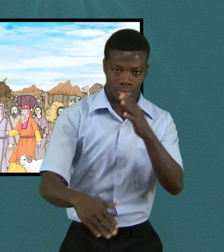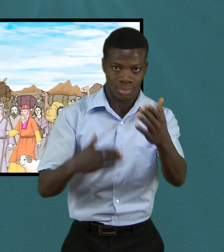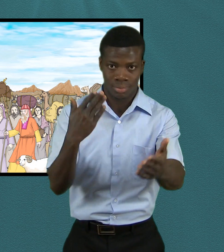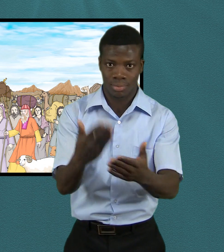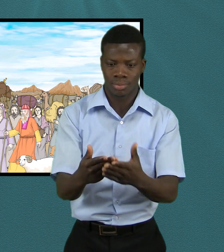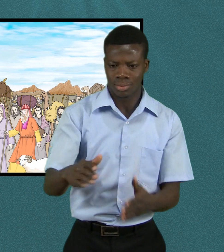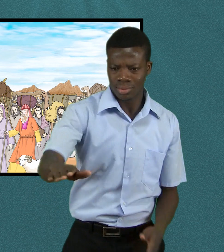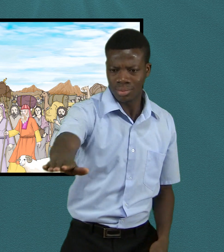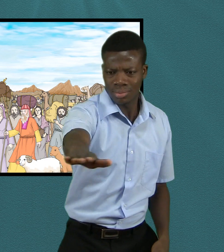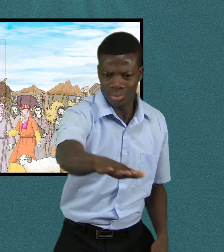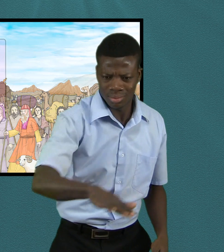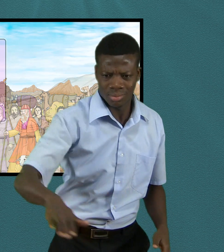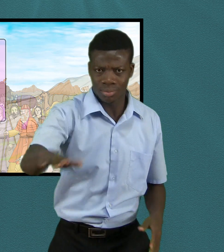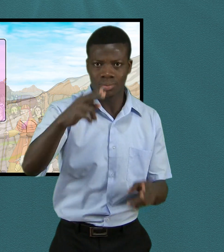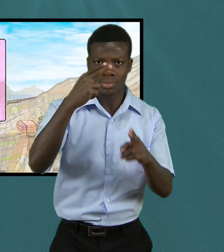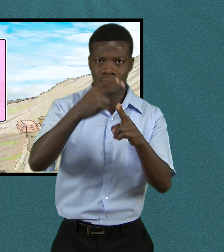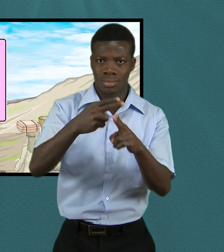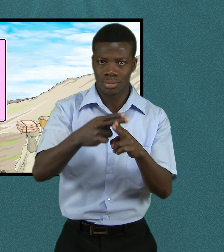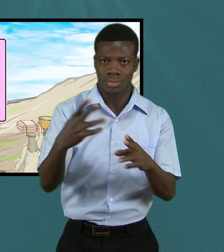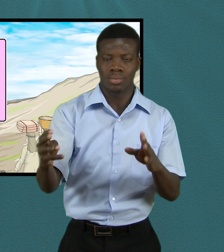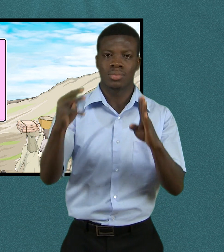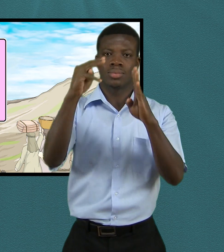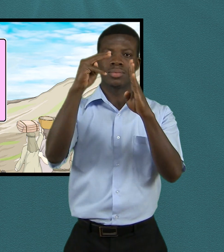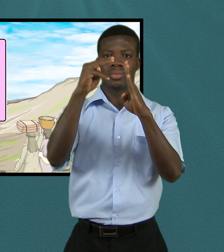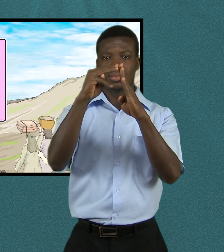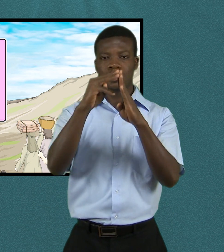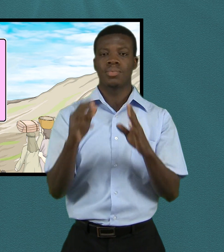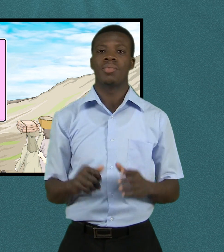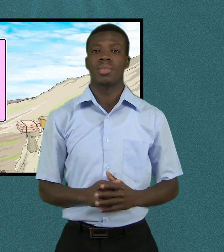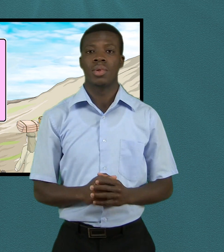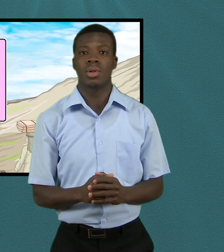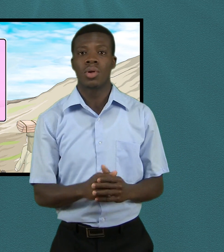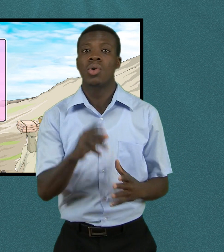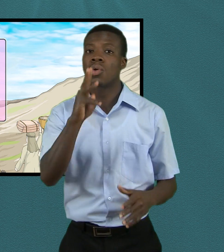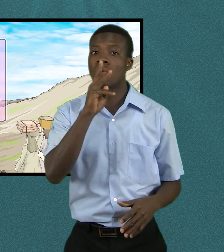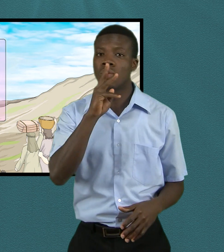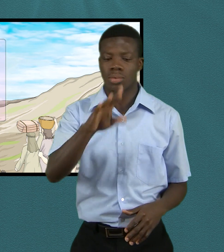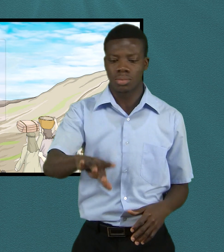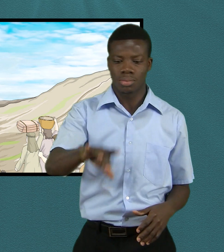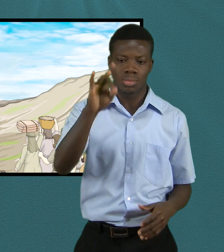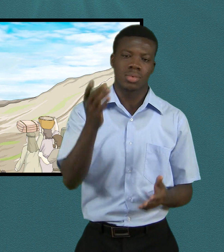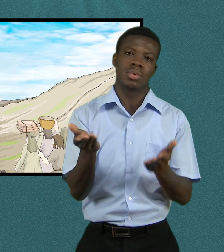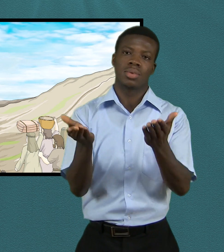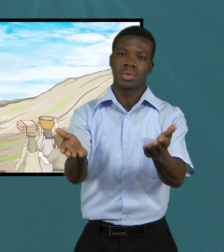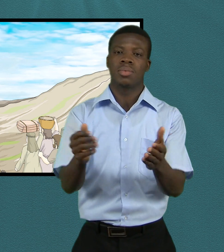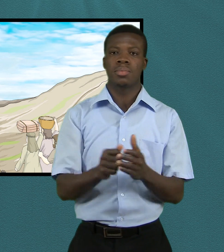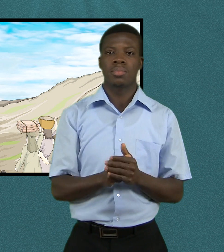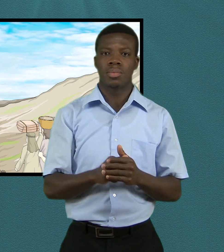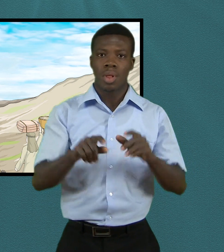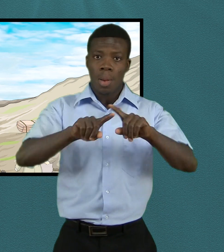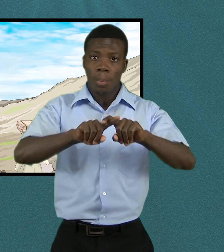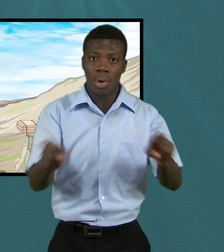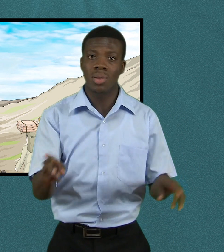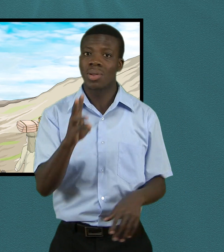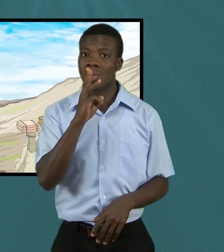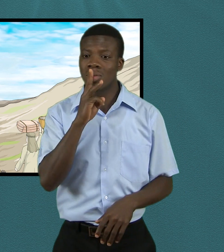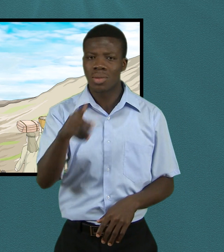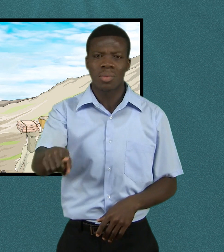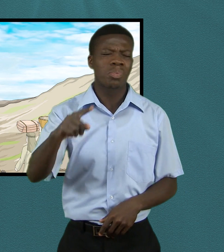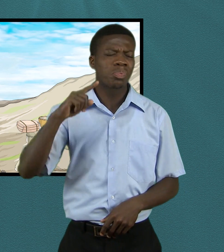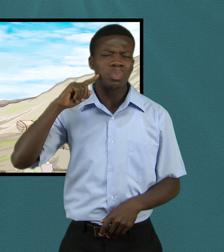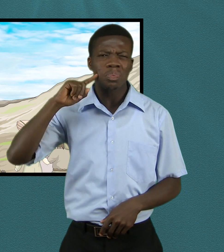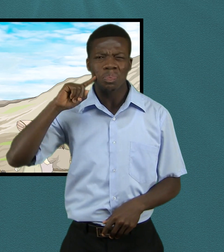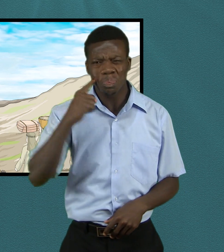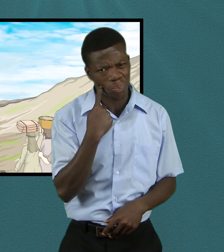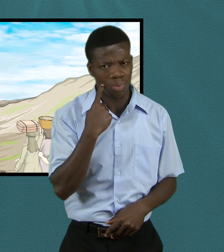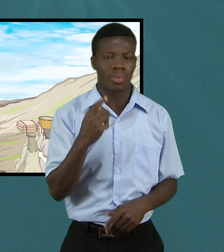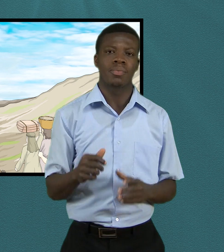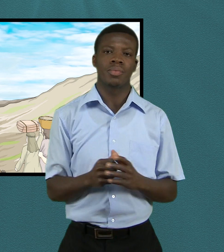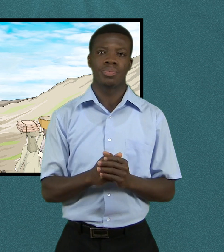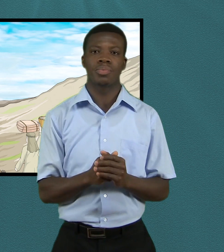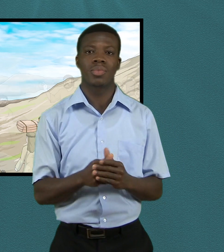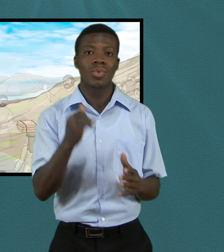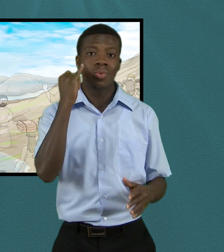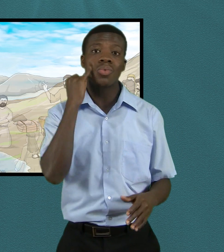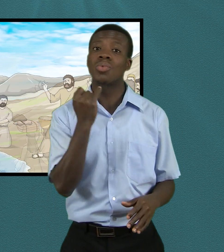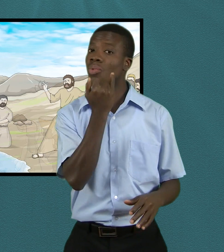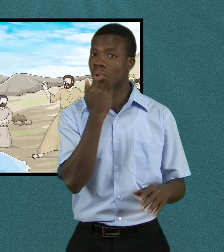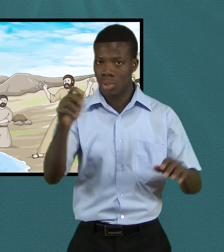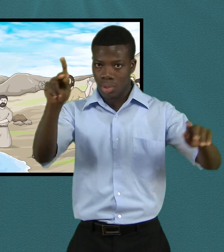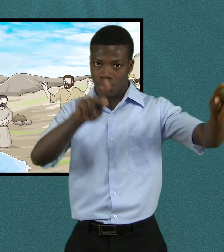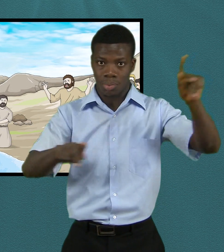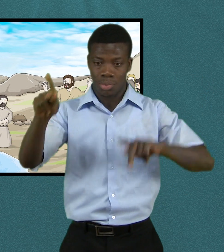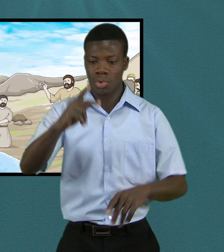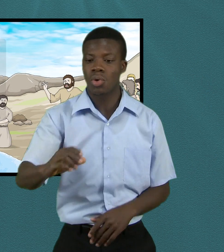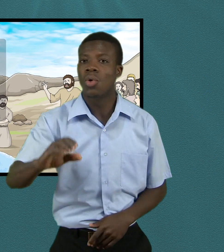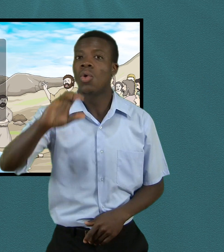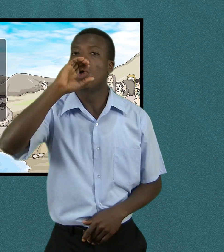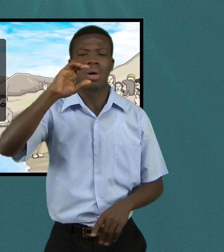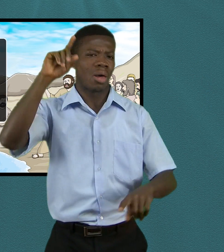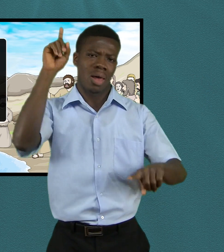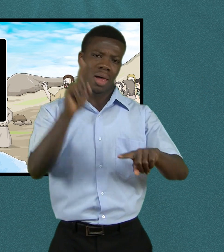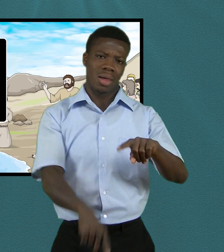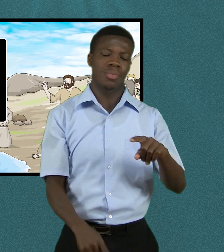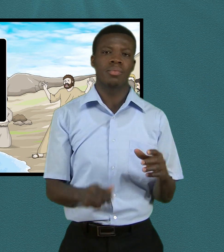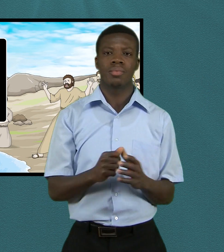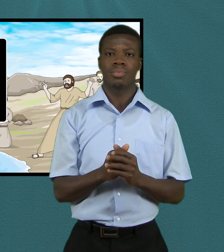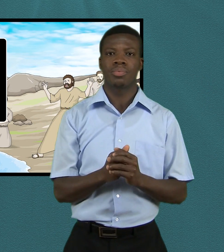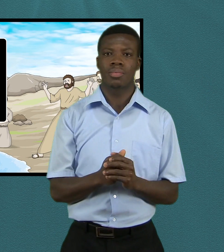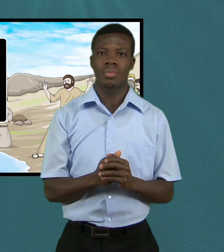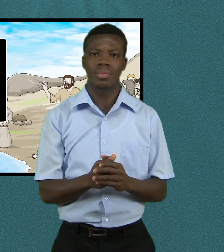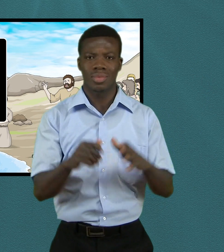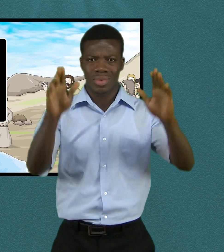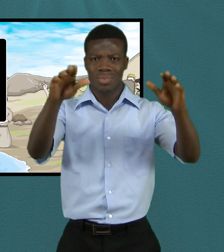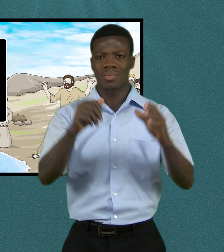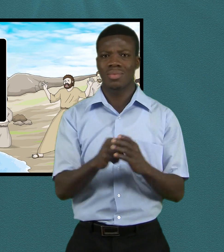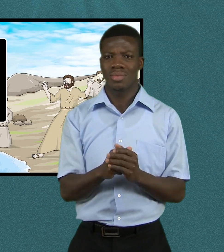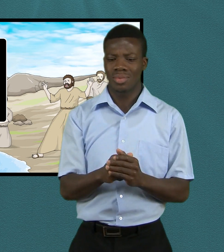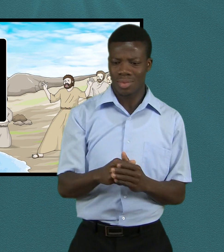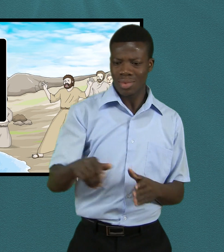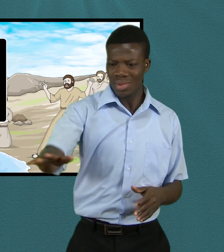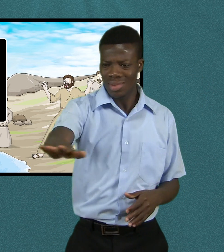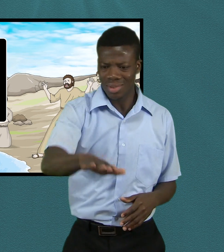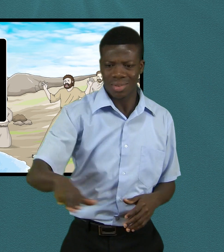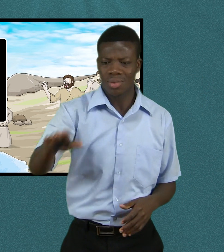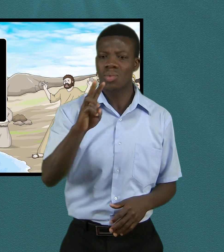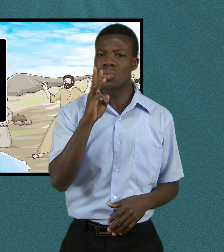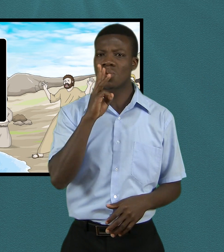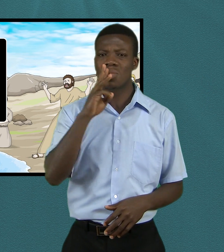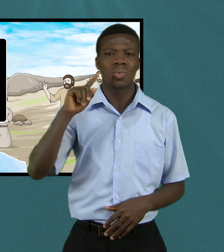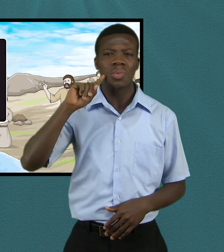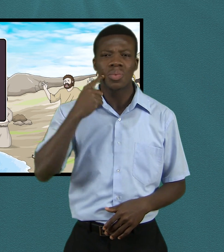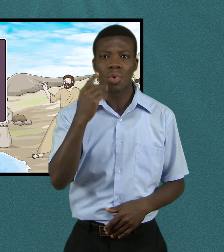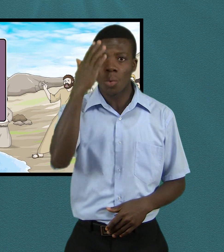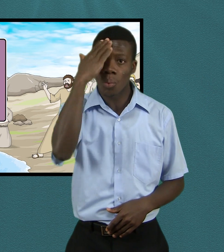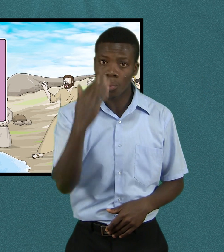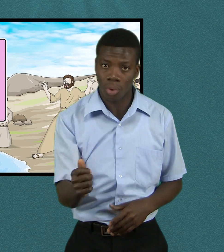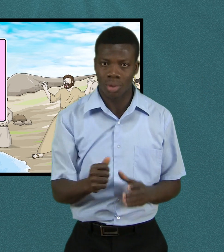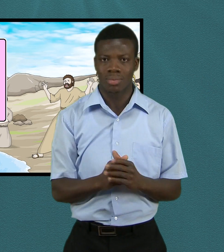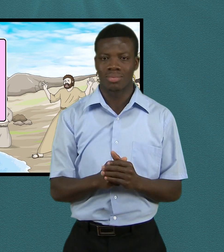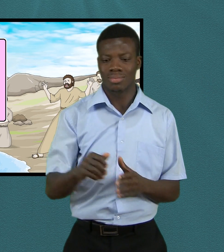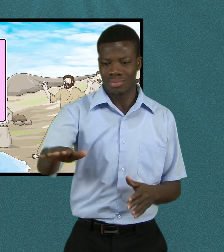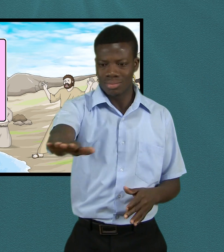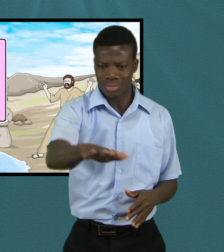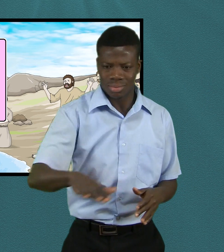And when they came to Marah, they could not drink the water there because it was bitter.